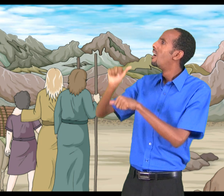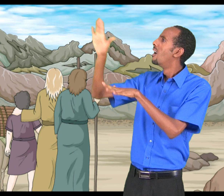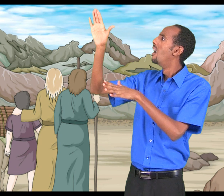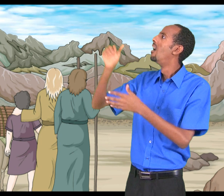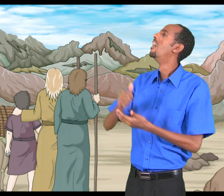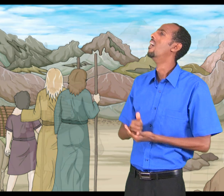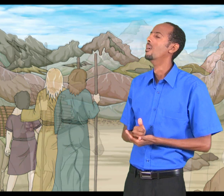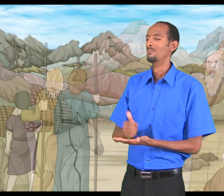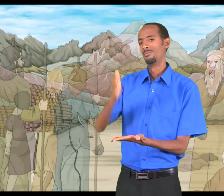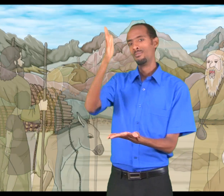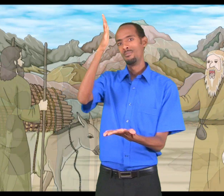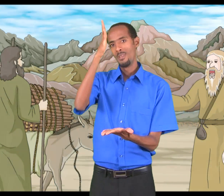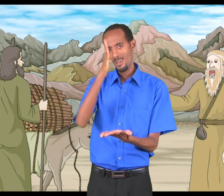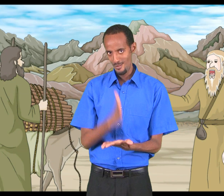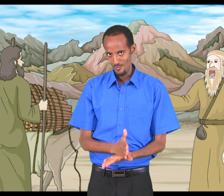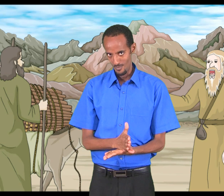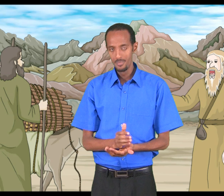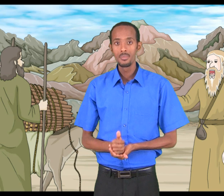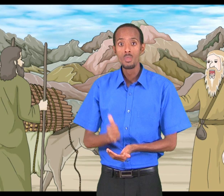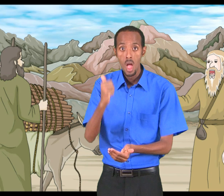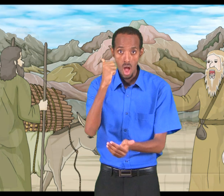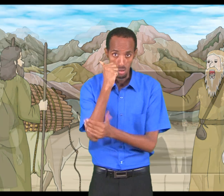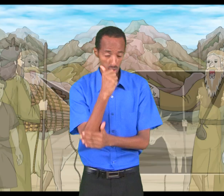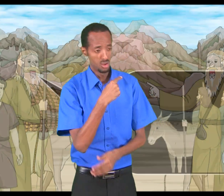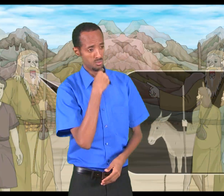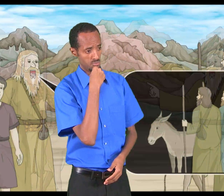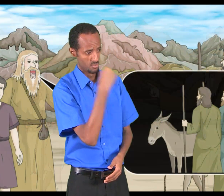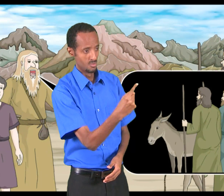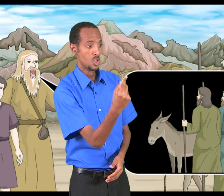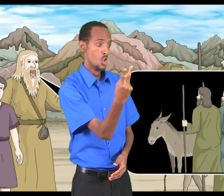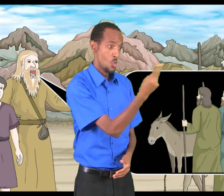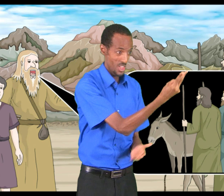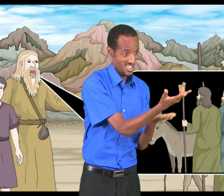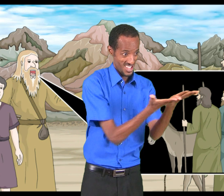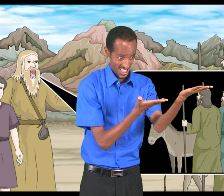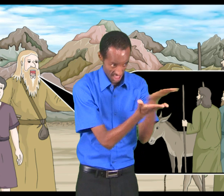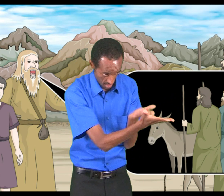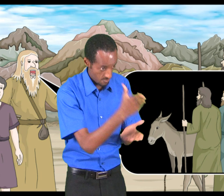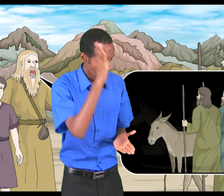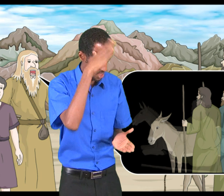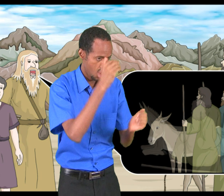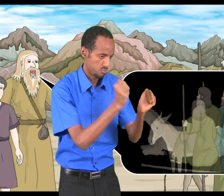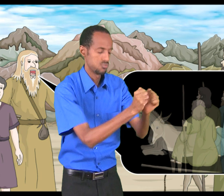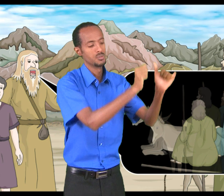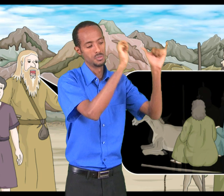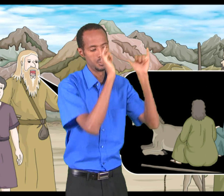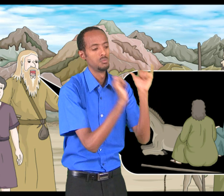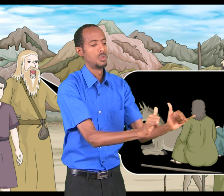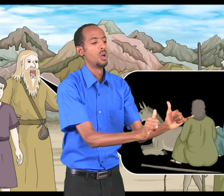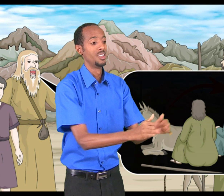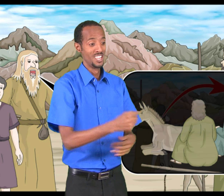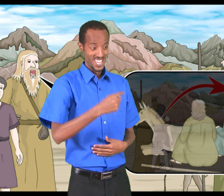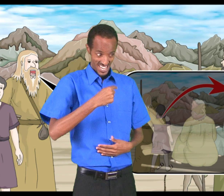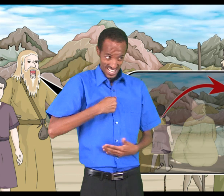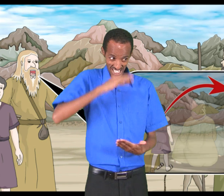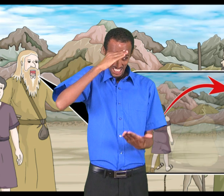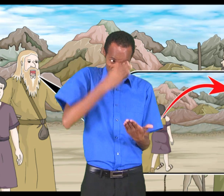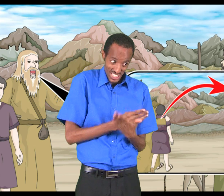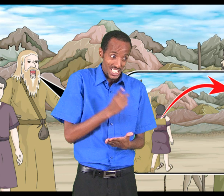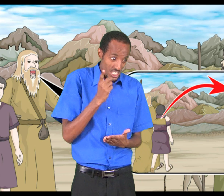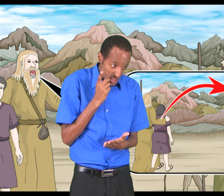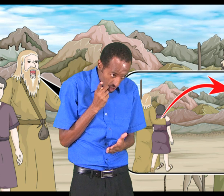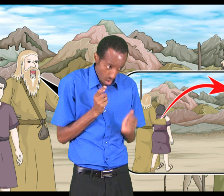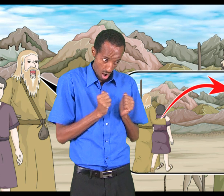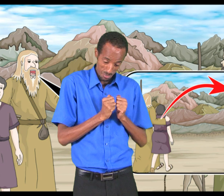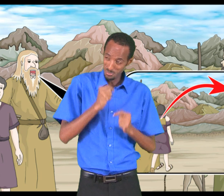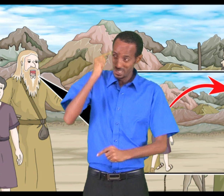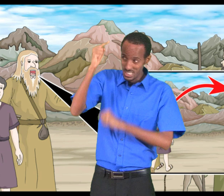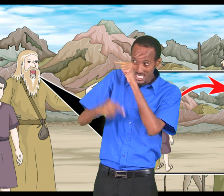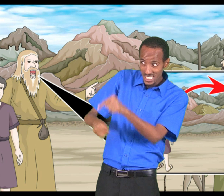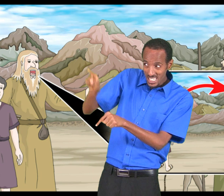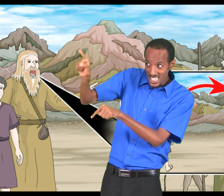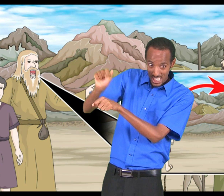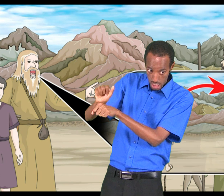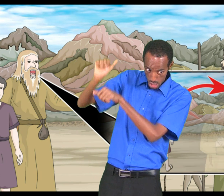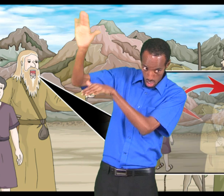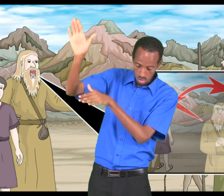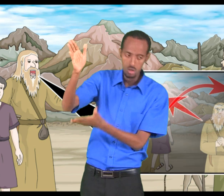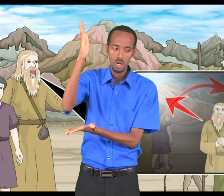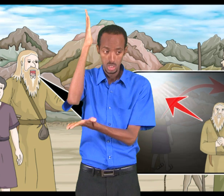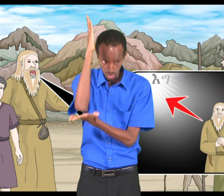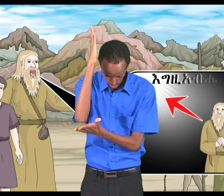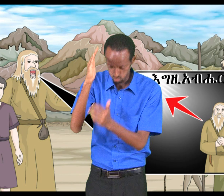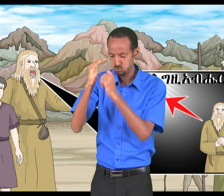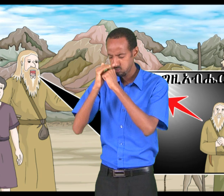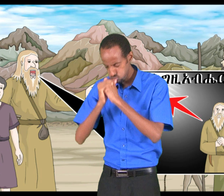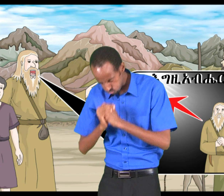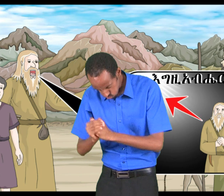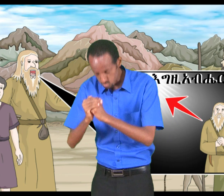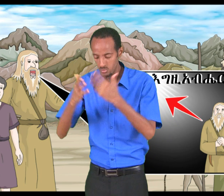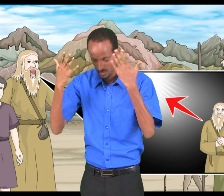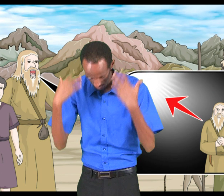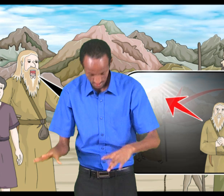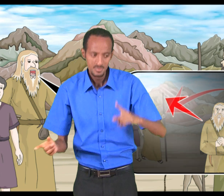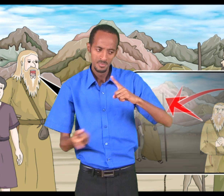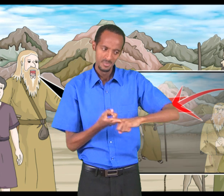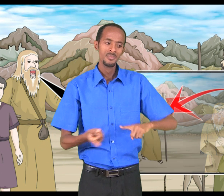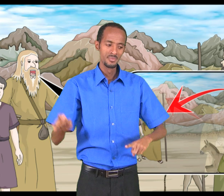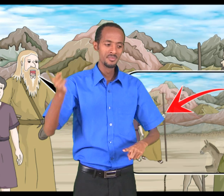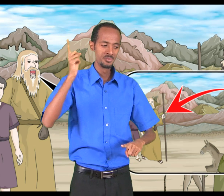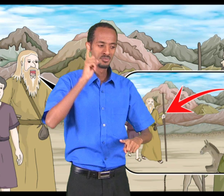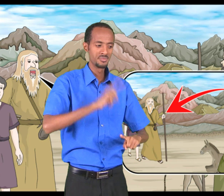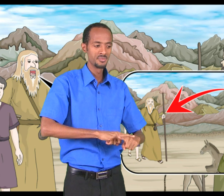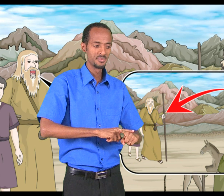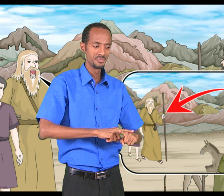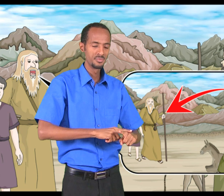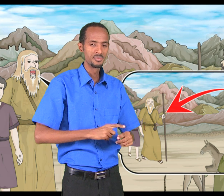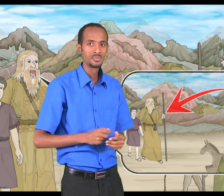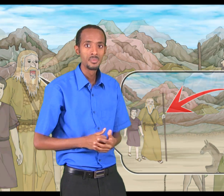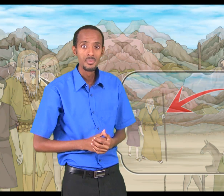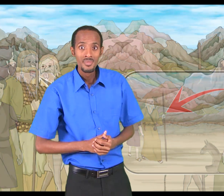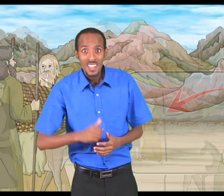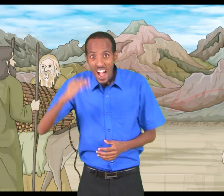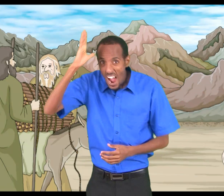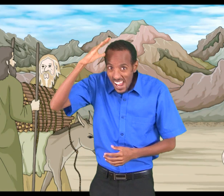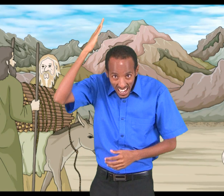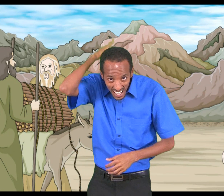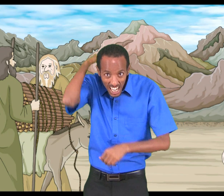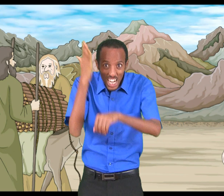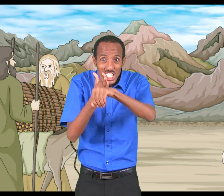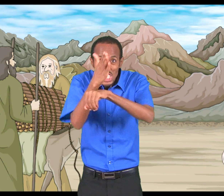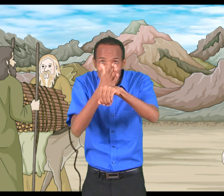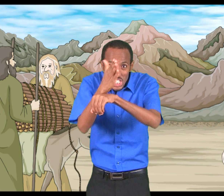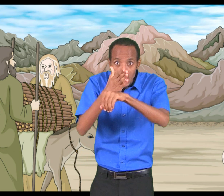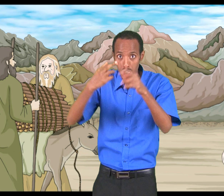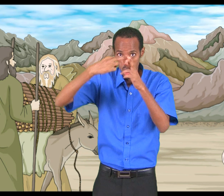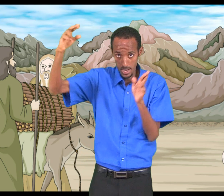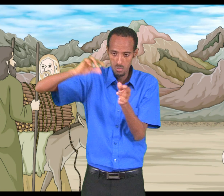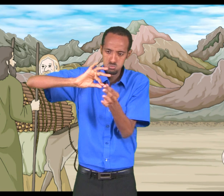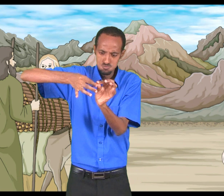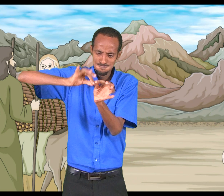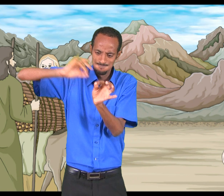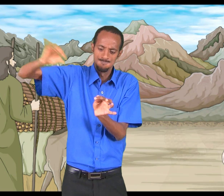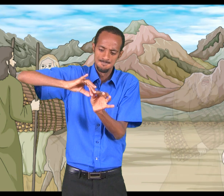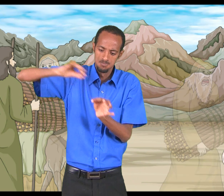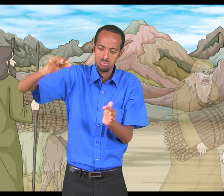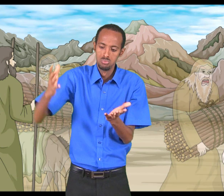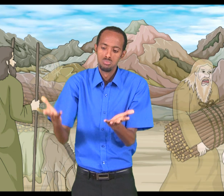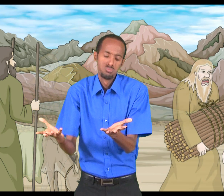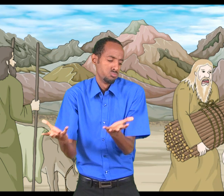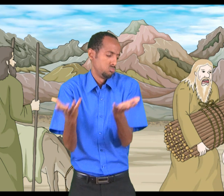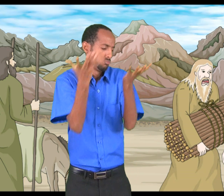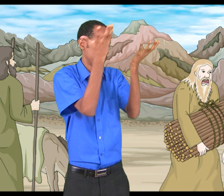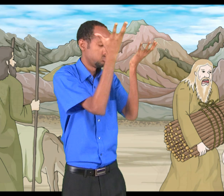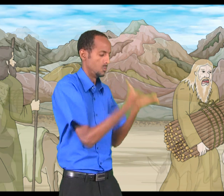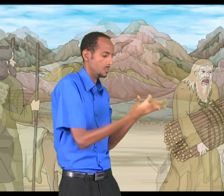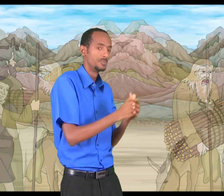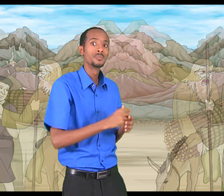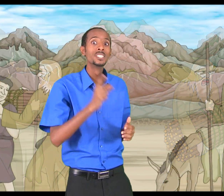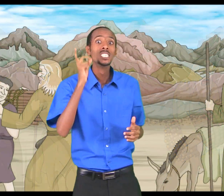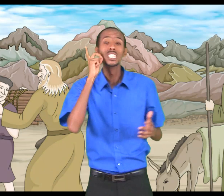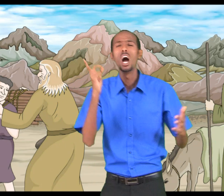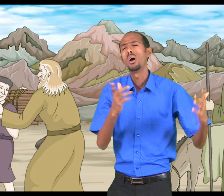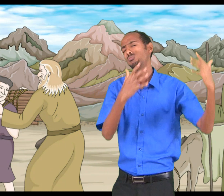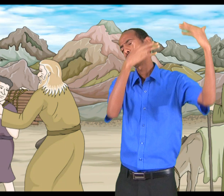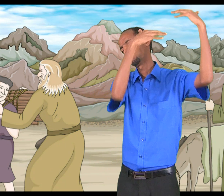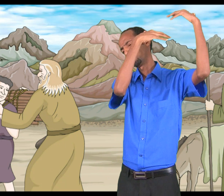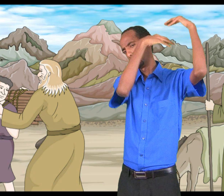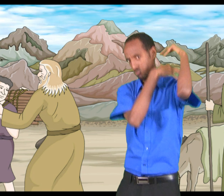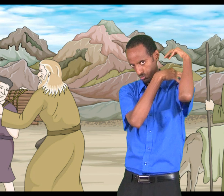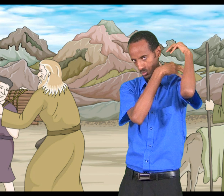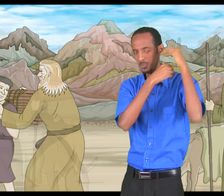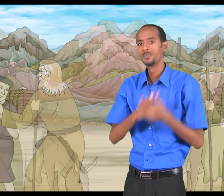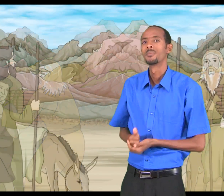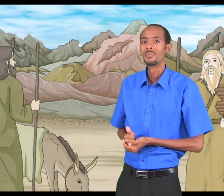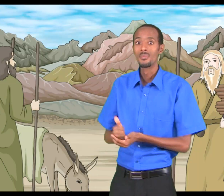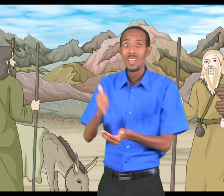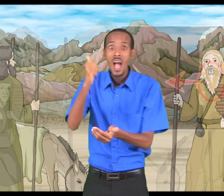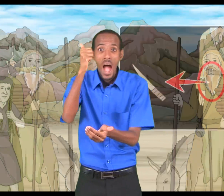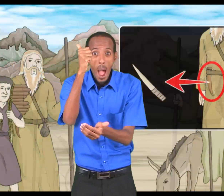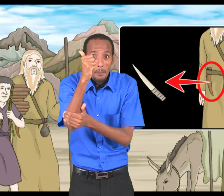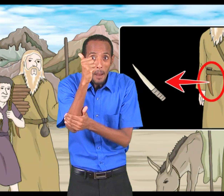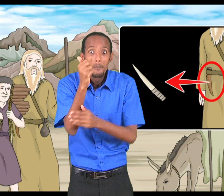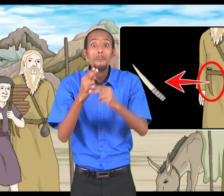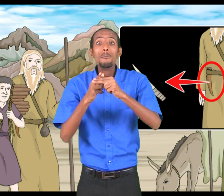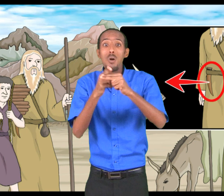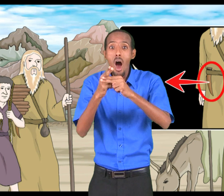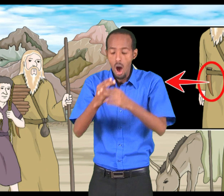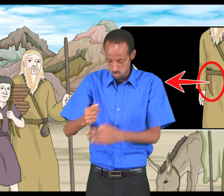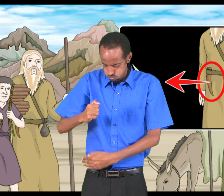“Stay here with the donkey,” Abraham told his servants. “The boy and I will go over there to worship, and then we will return to you.” Abraham took the wood for the burnt offering and placed it on his son Isaac.